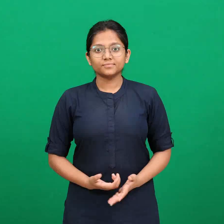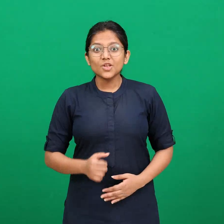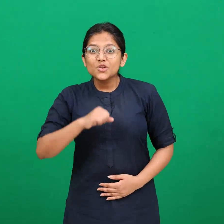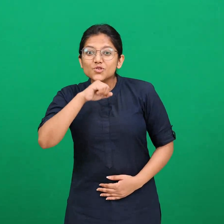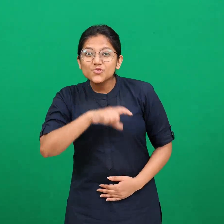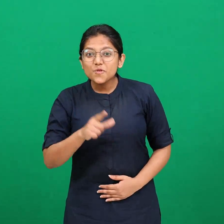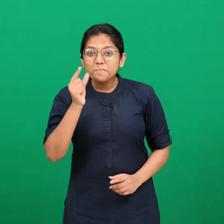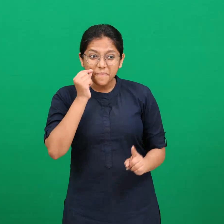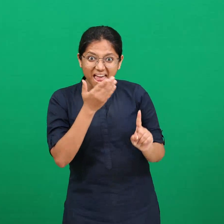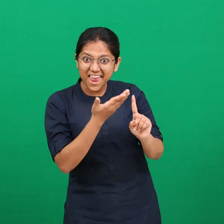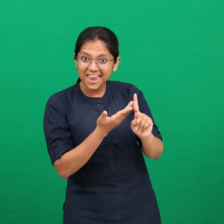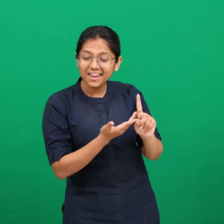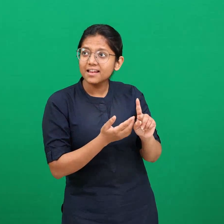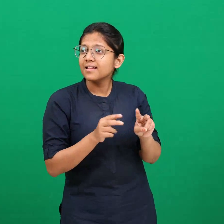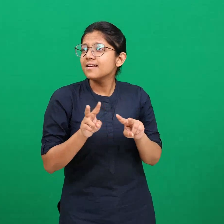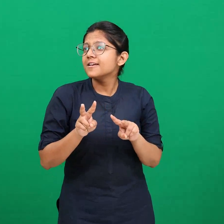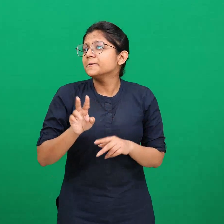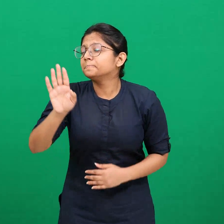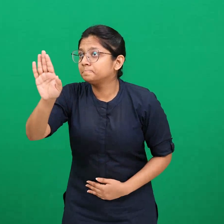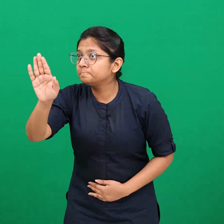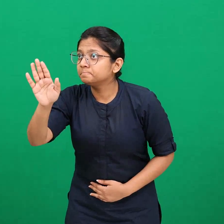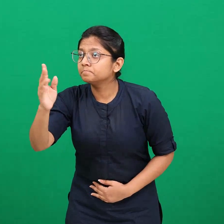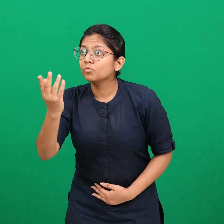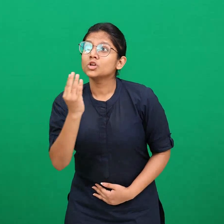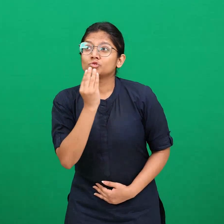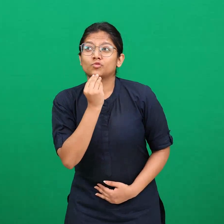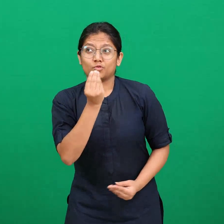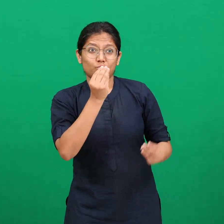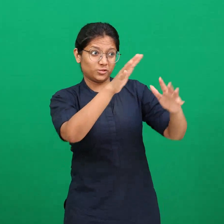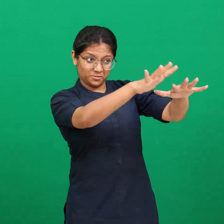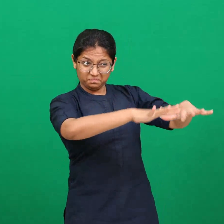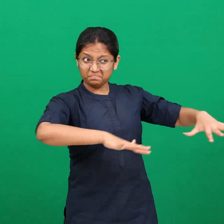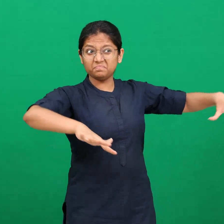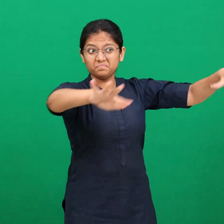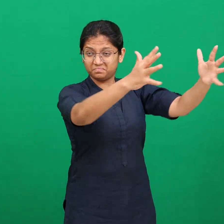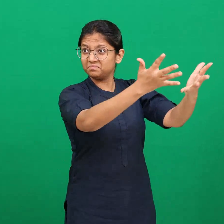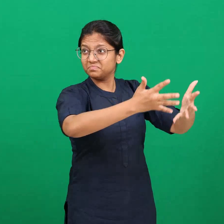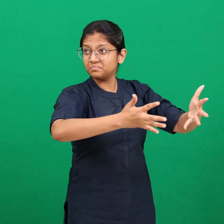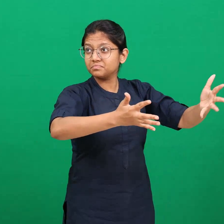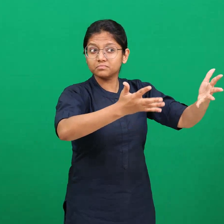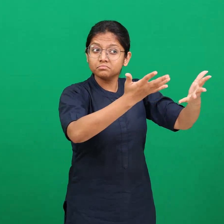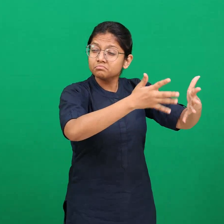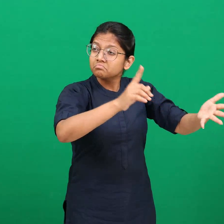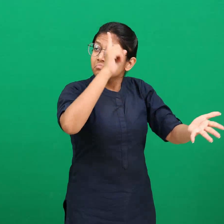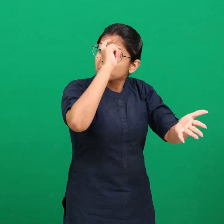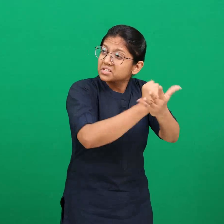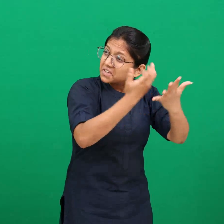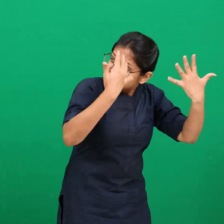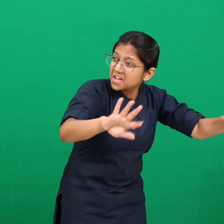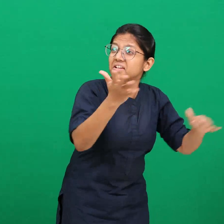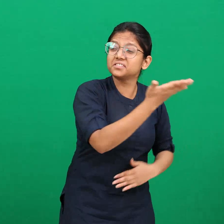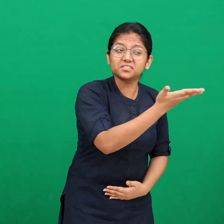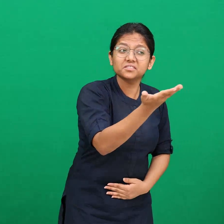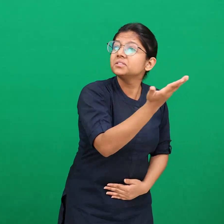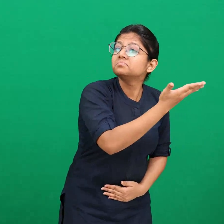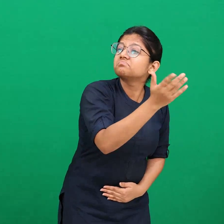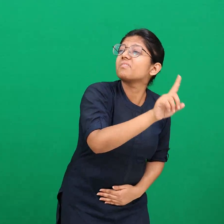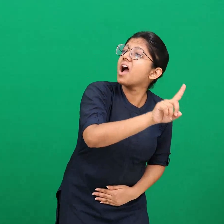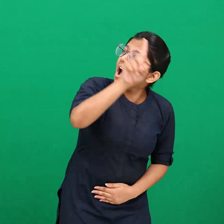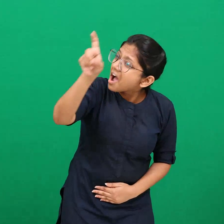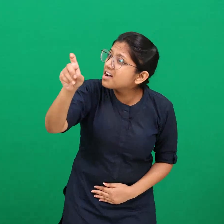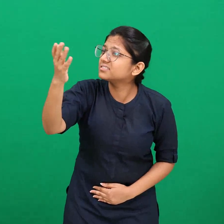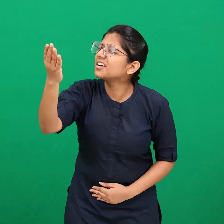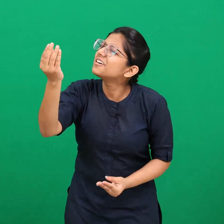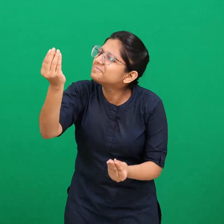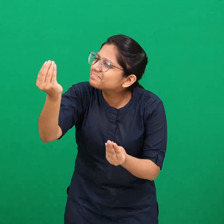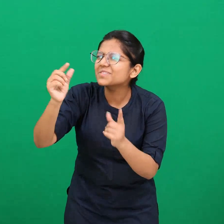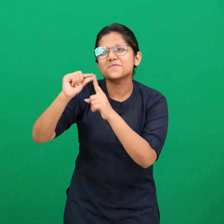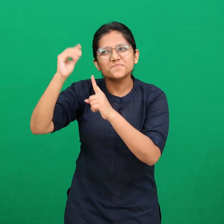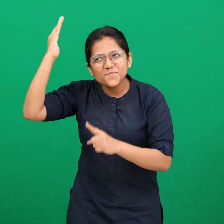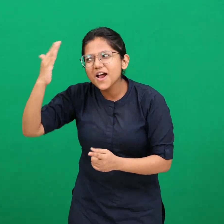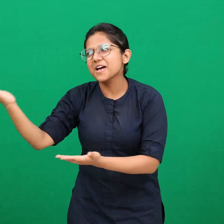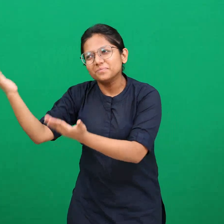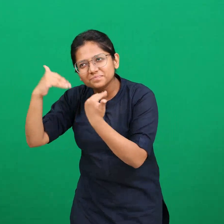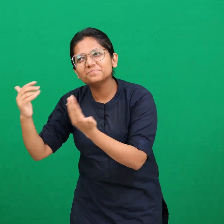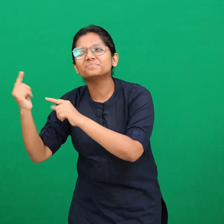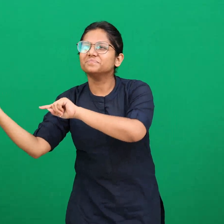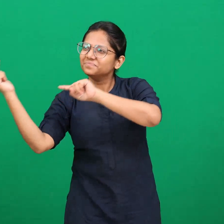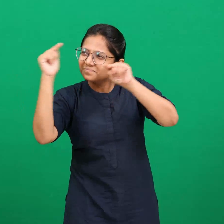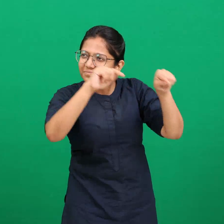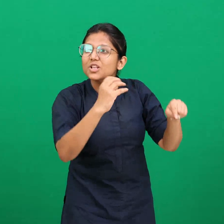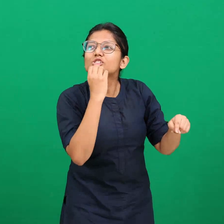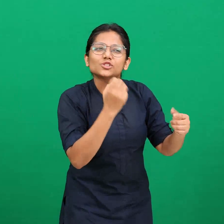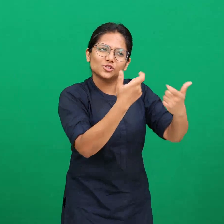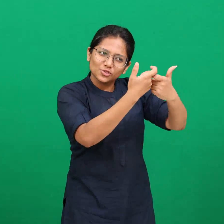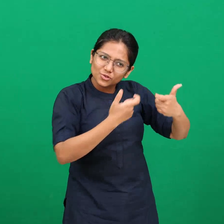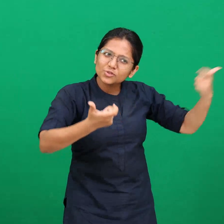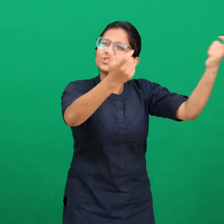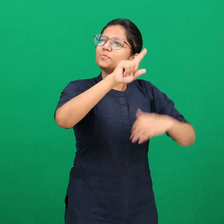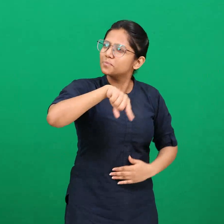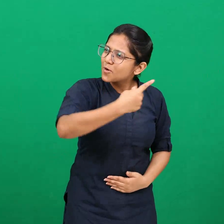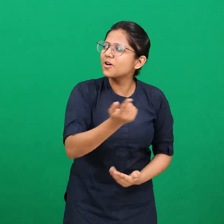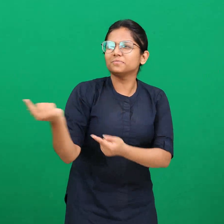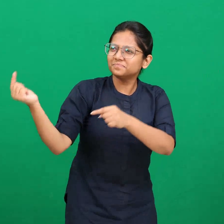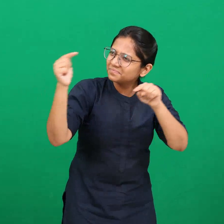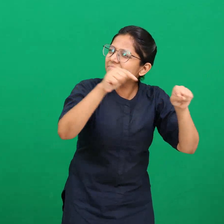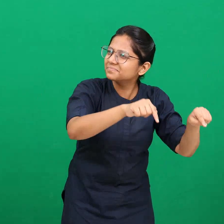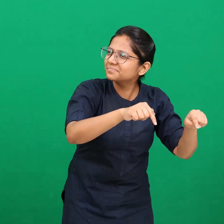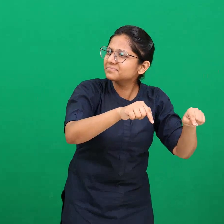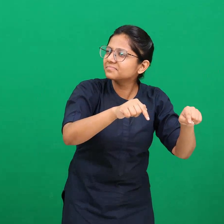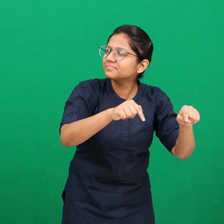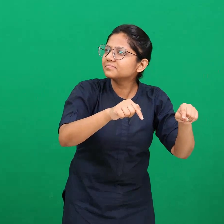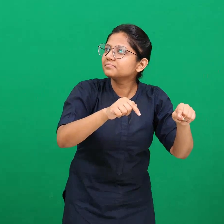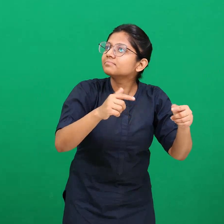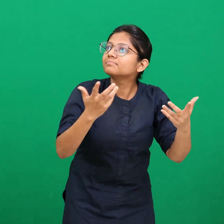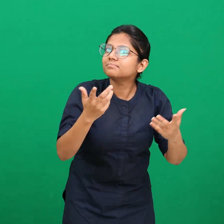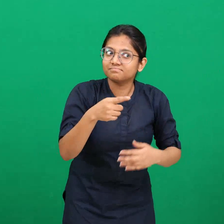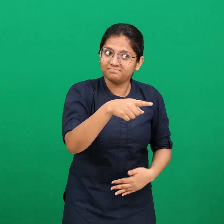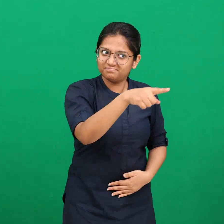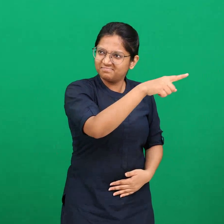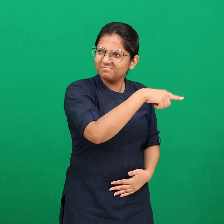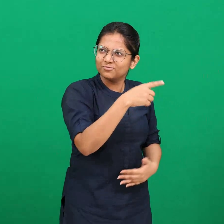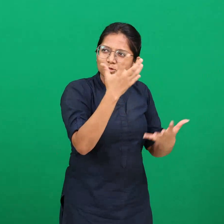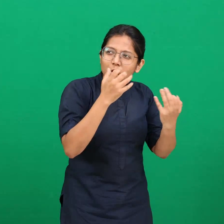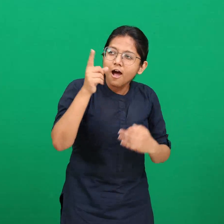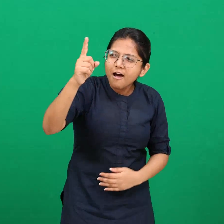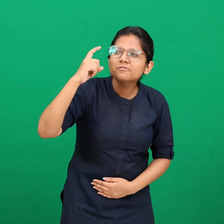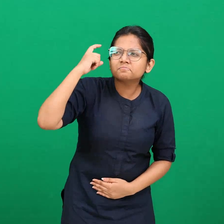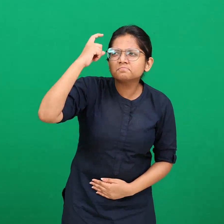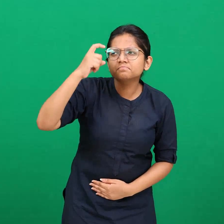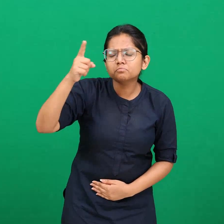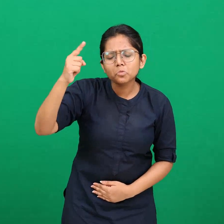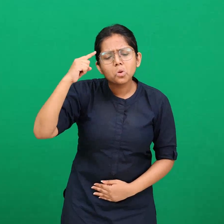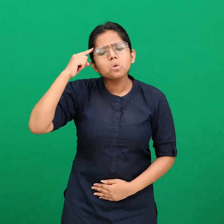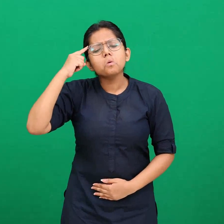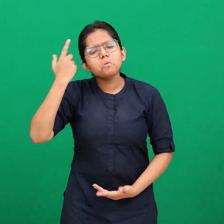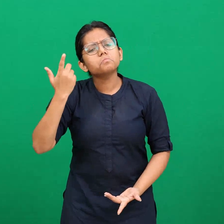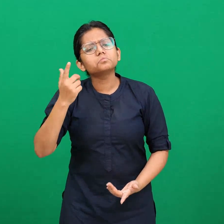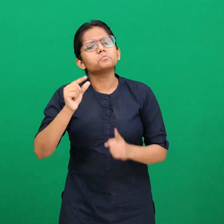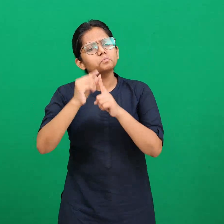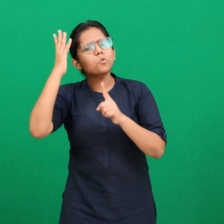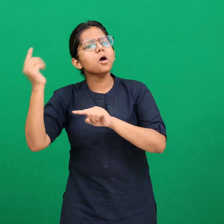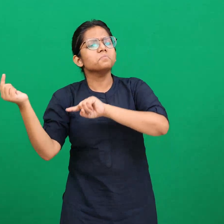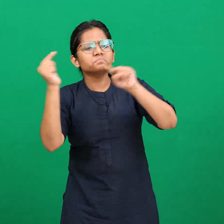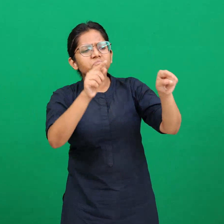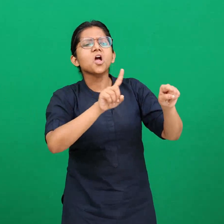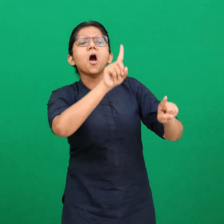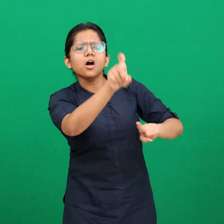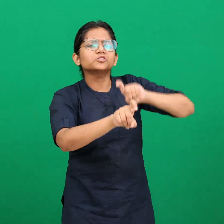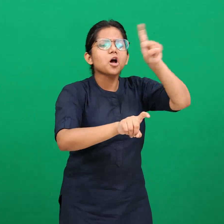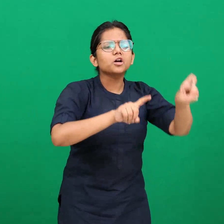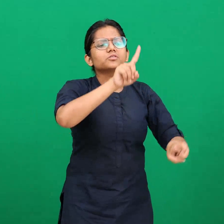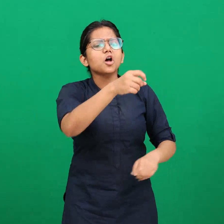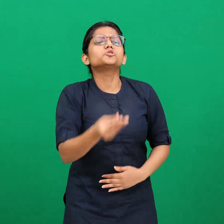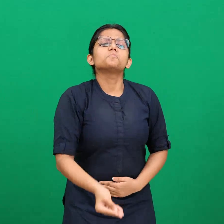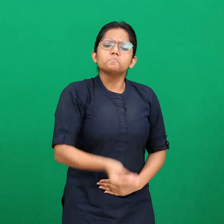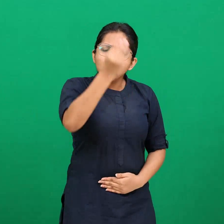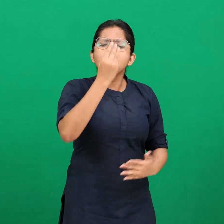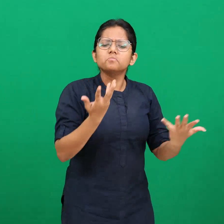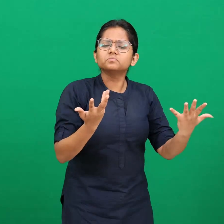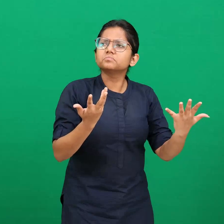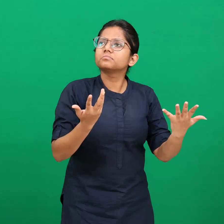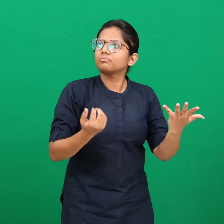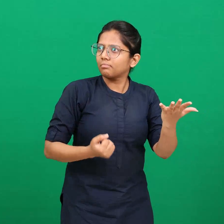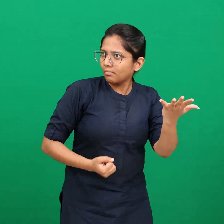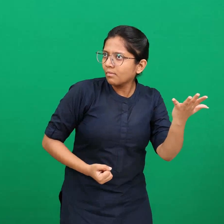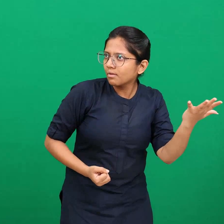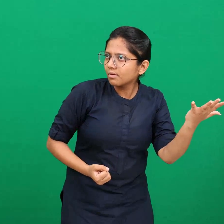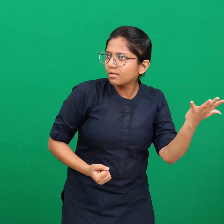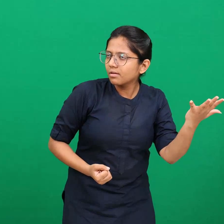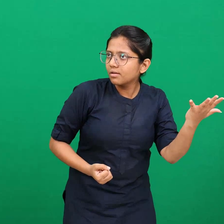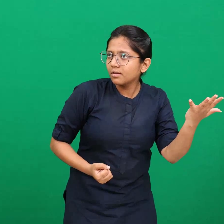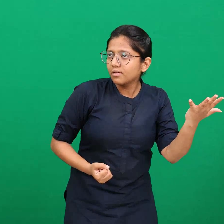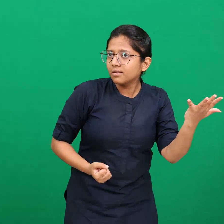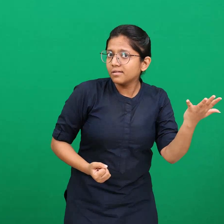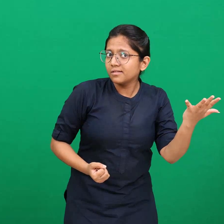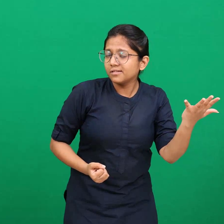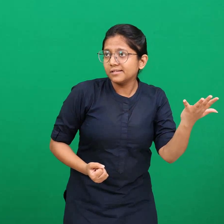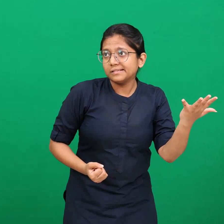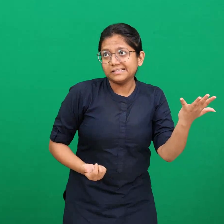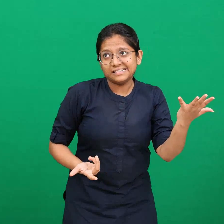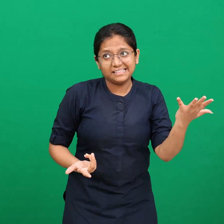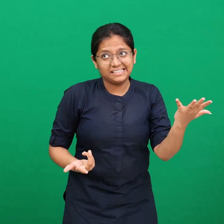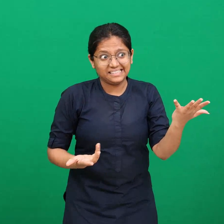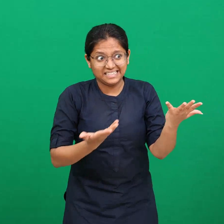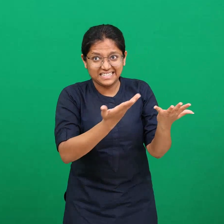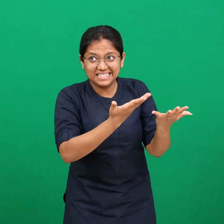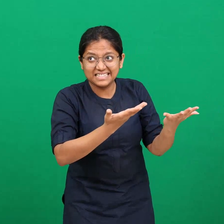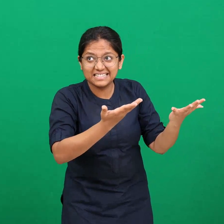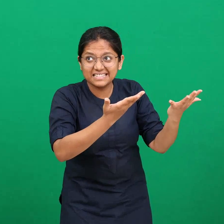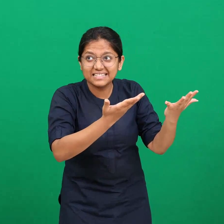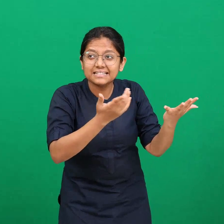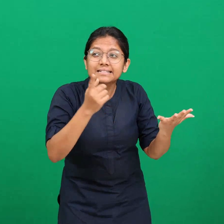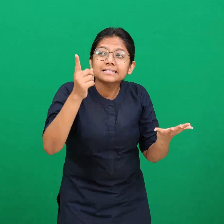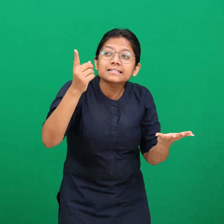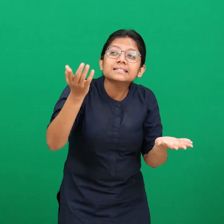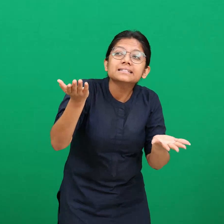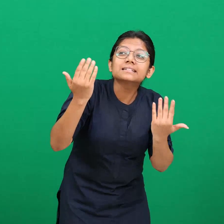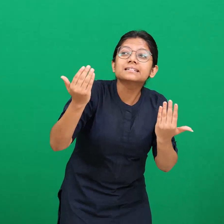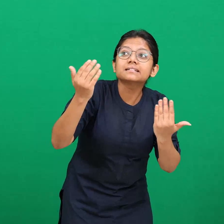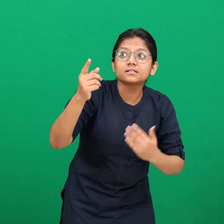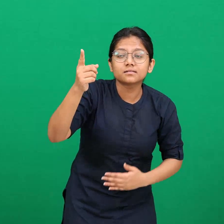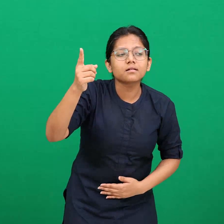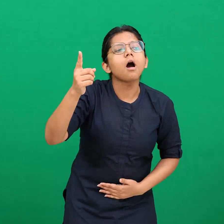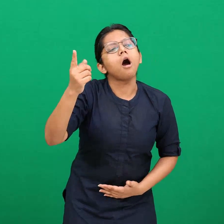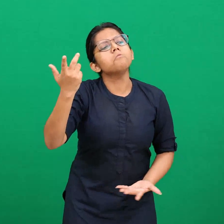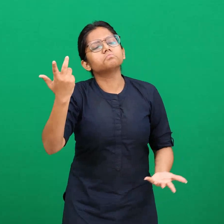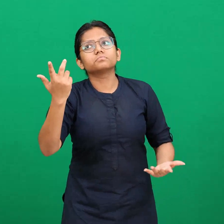He answered, "The Jews have agreed to ask you to bring Paul to the Sanhedrin tomorrow on the pretext of acquiring more information about him.